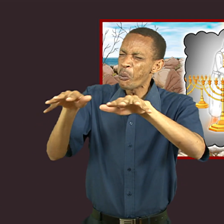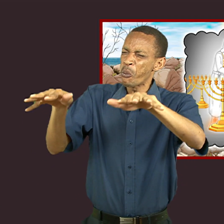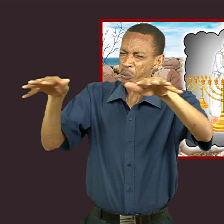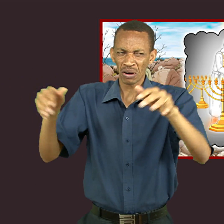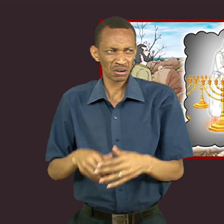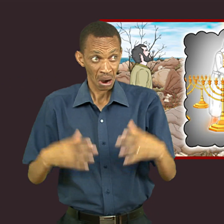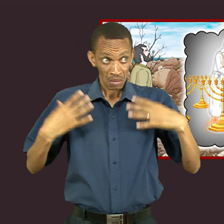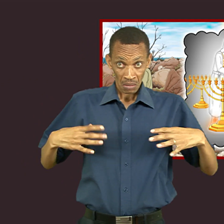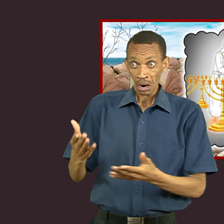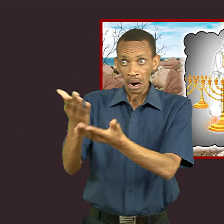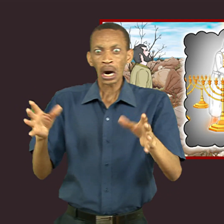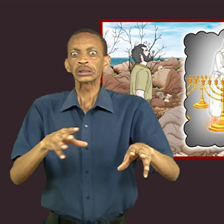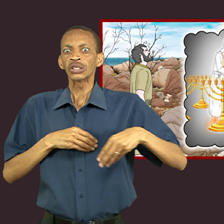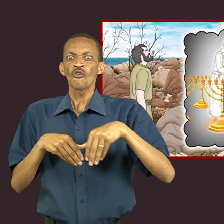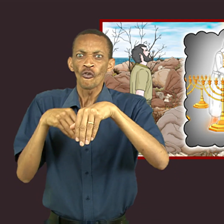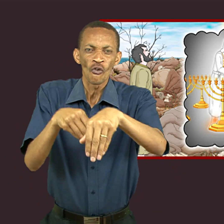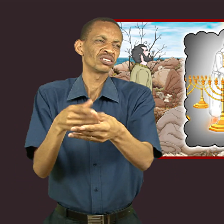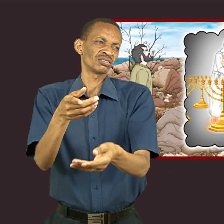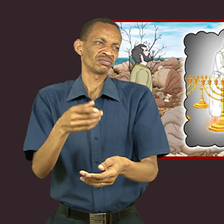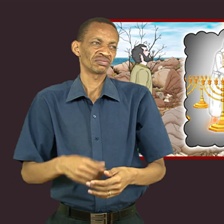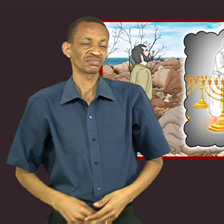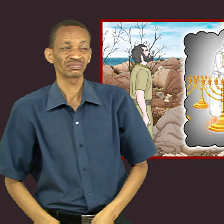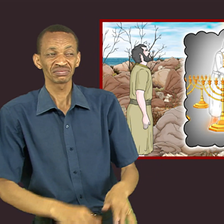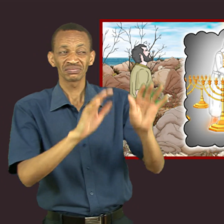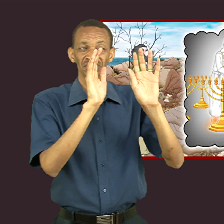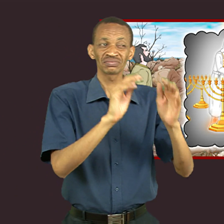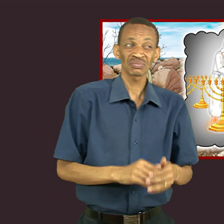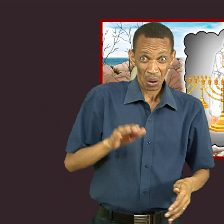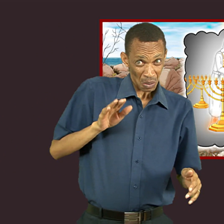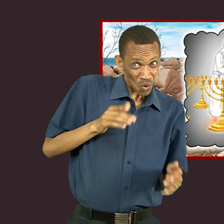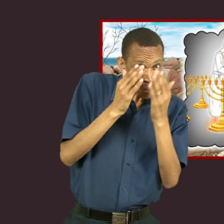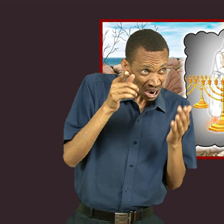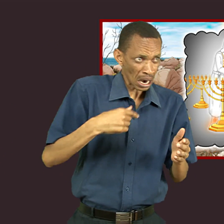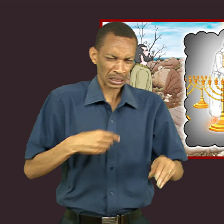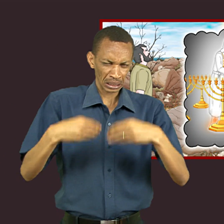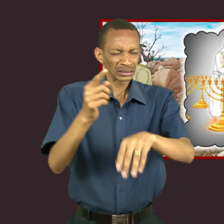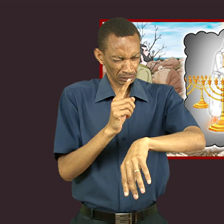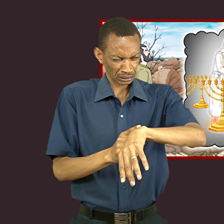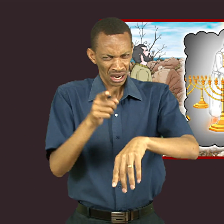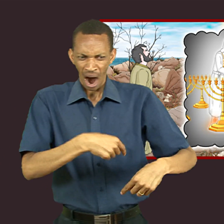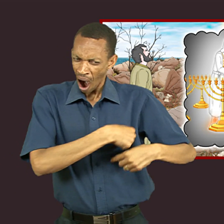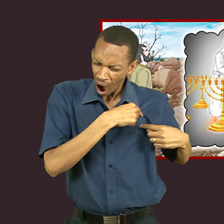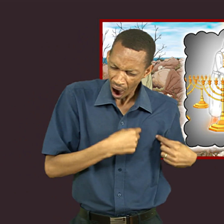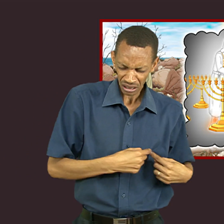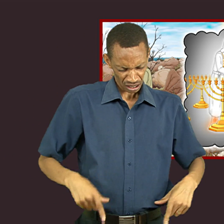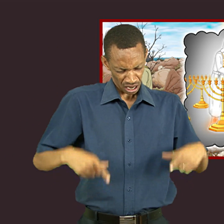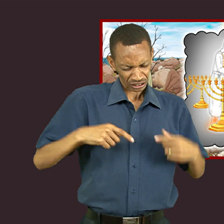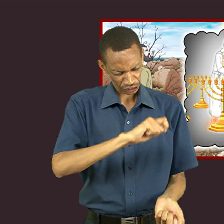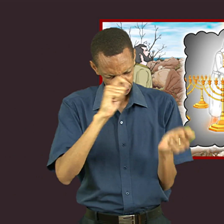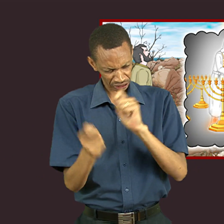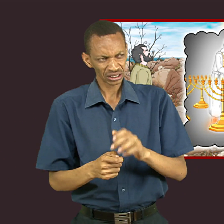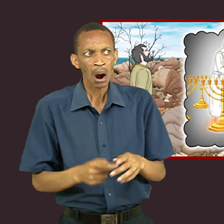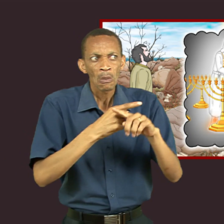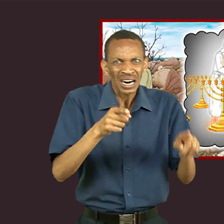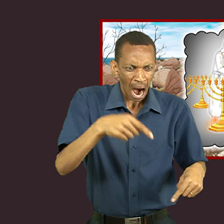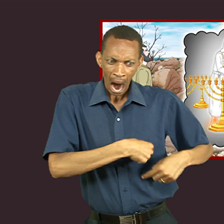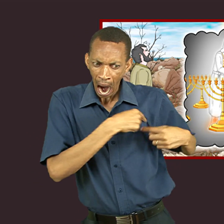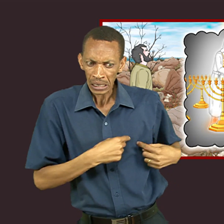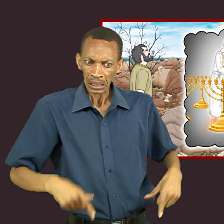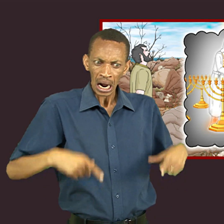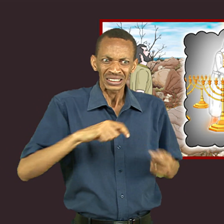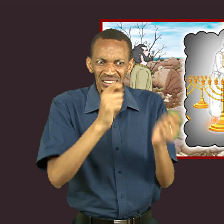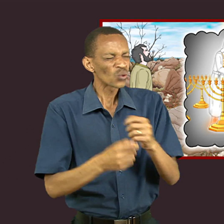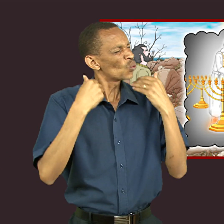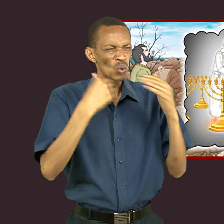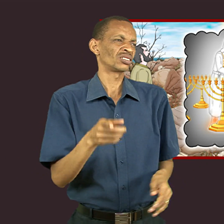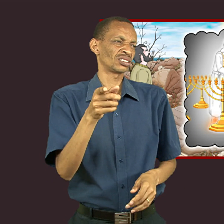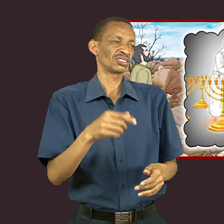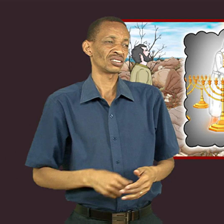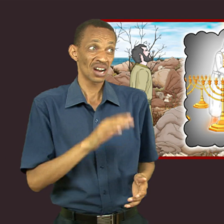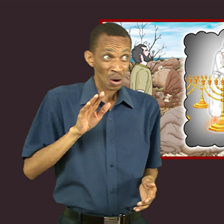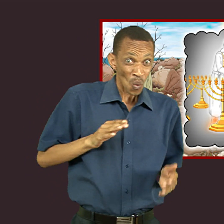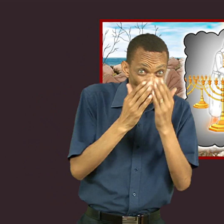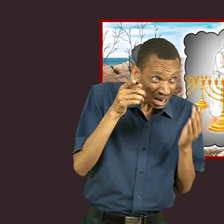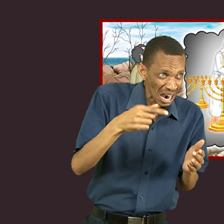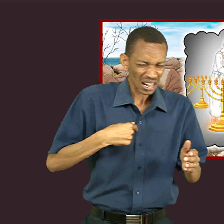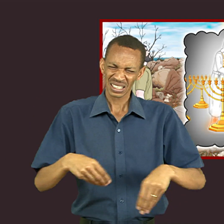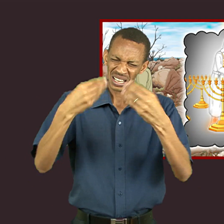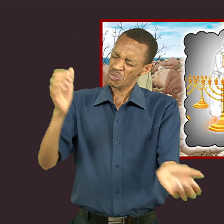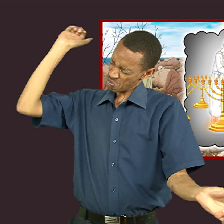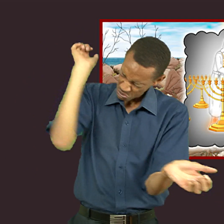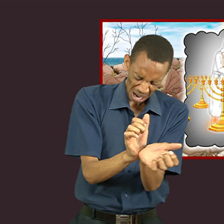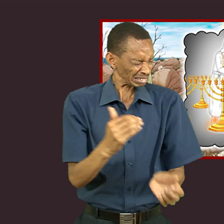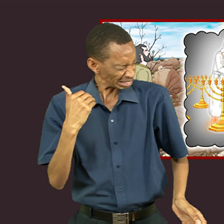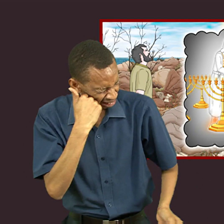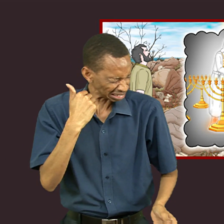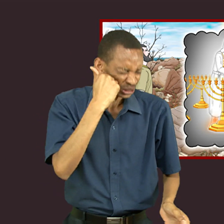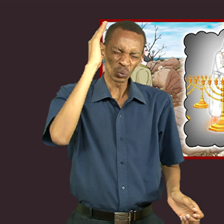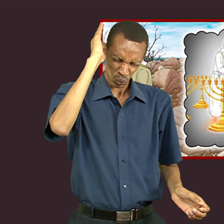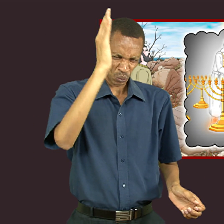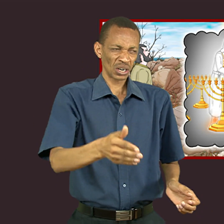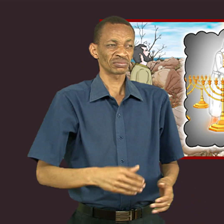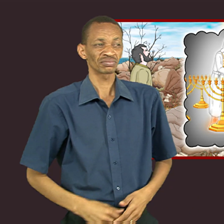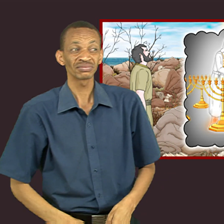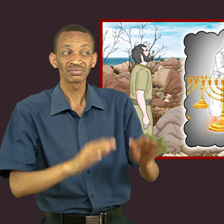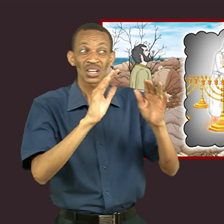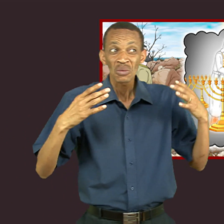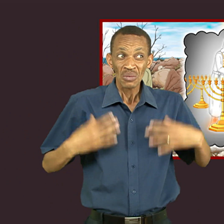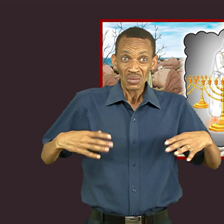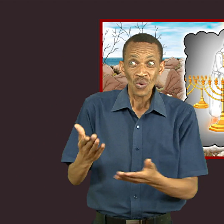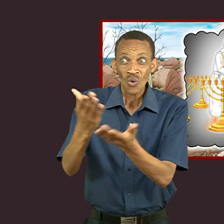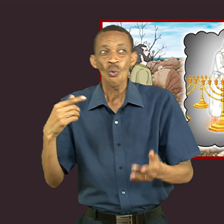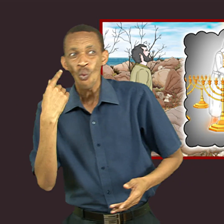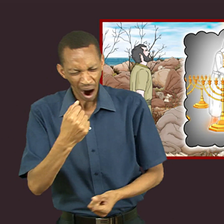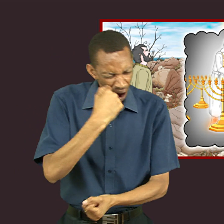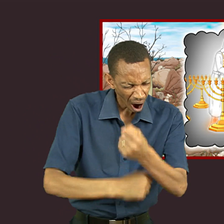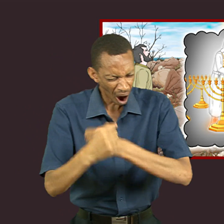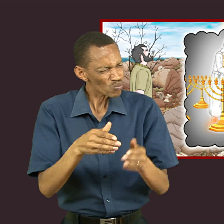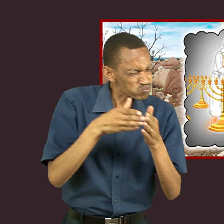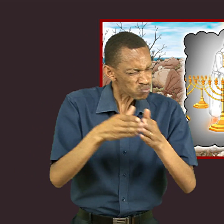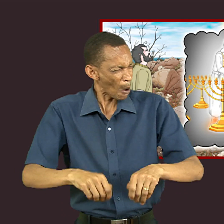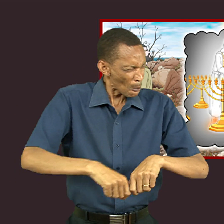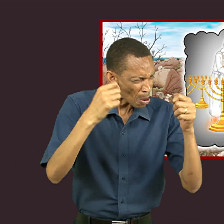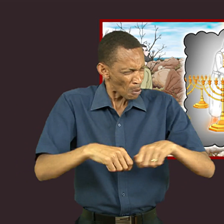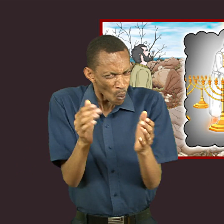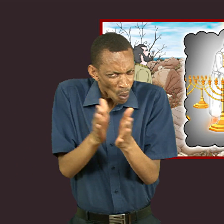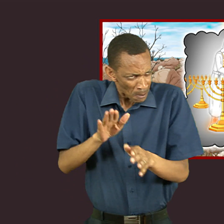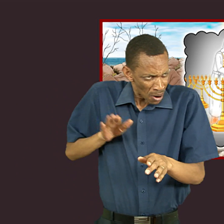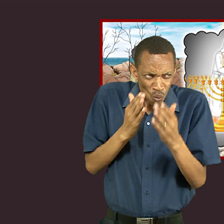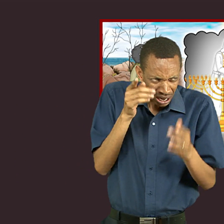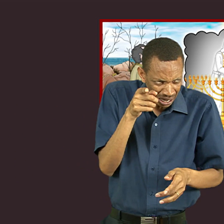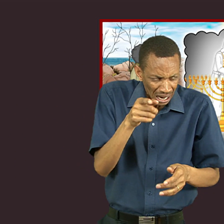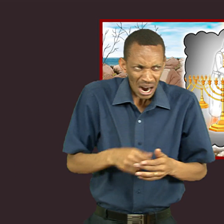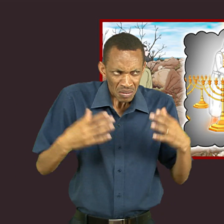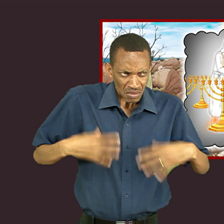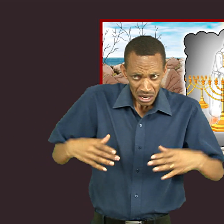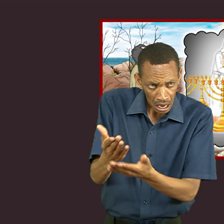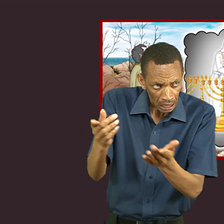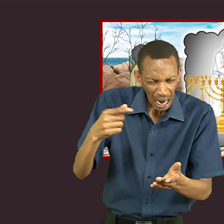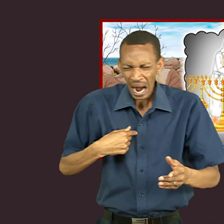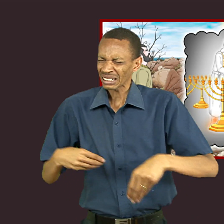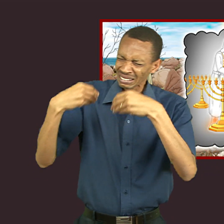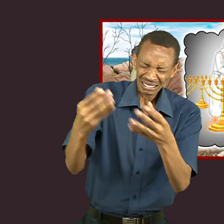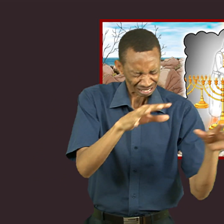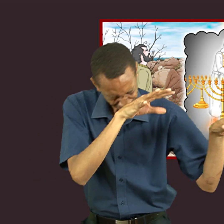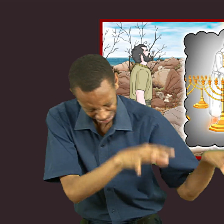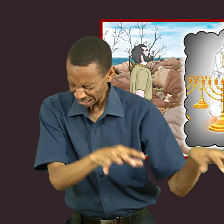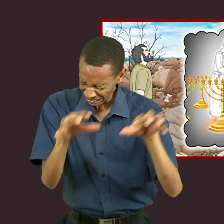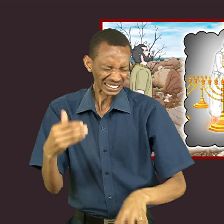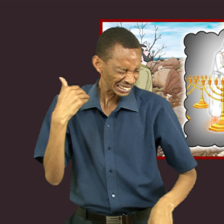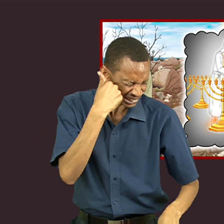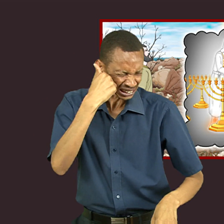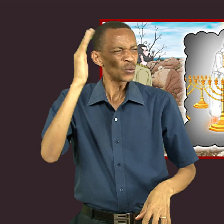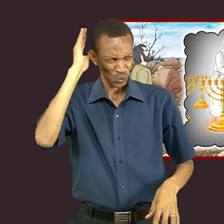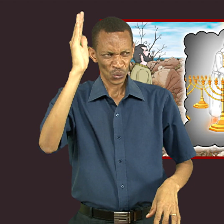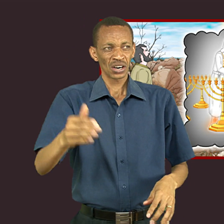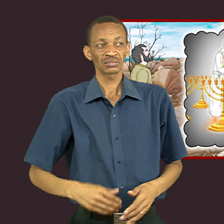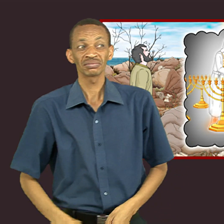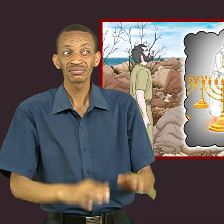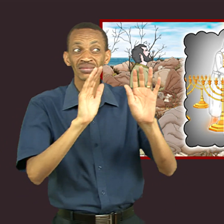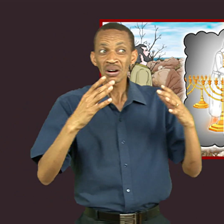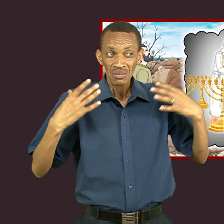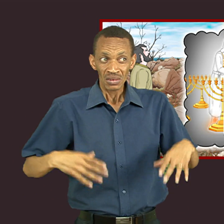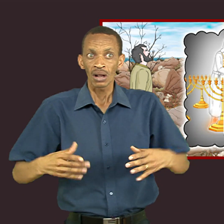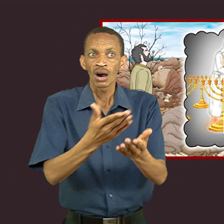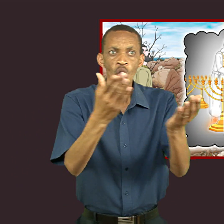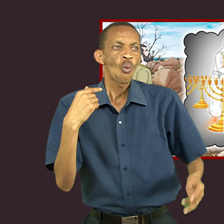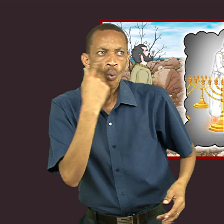Behold, I will cast her onto a bed of sickness, and those who commit adultery with her will suffer great tribulation unless they repent of her deeds.